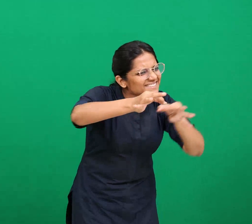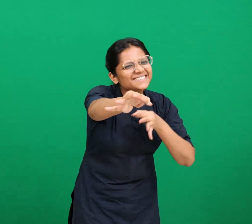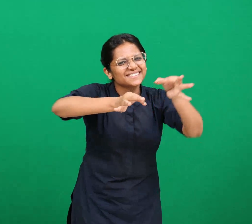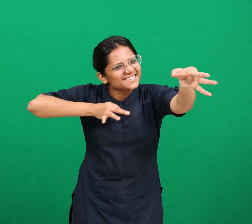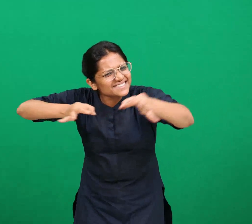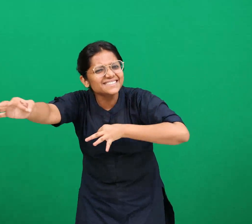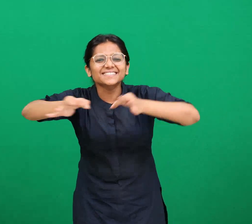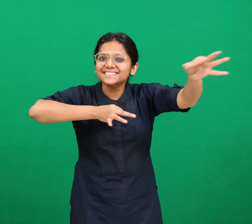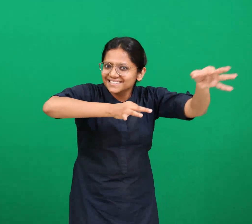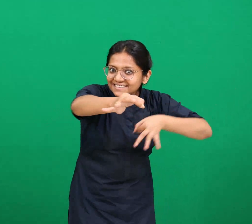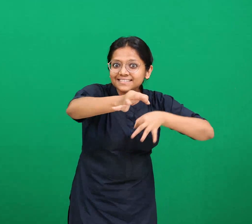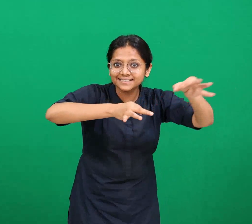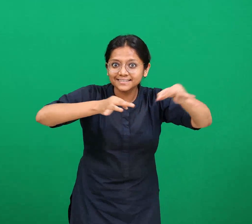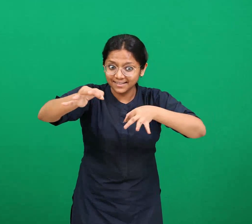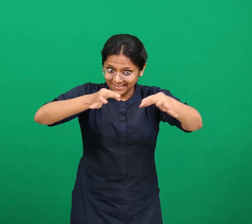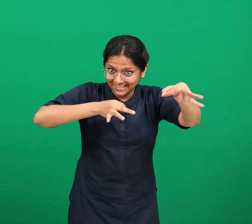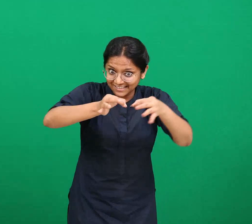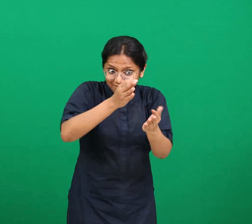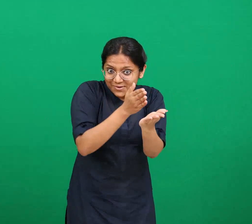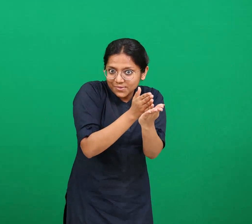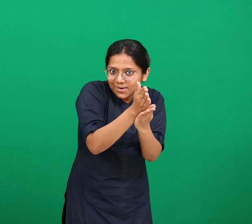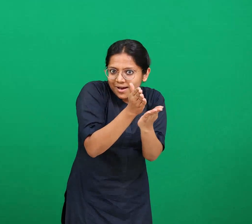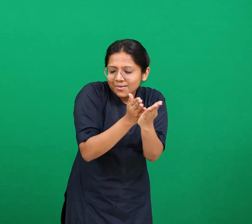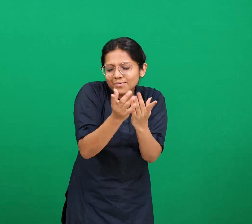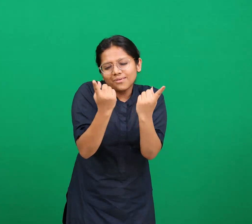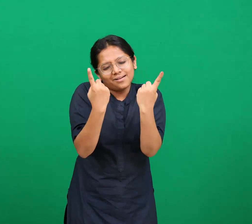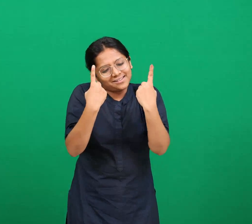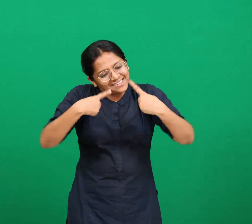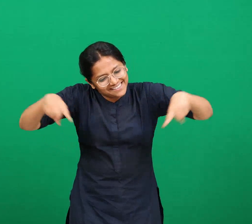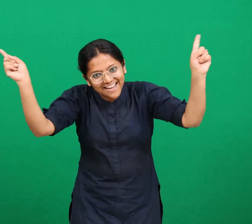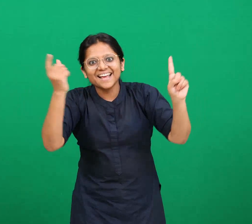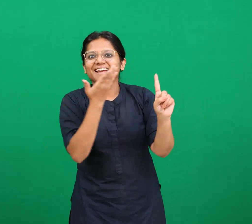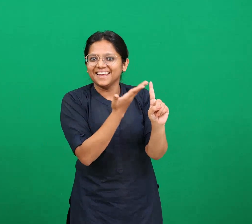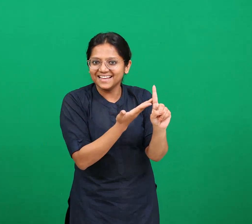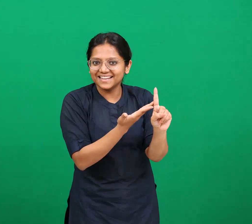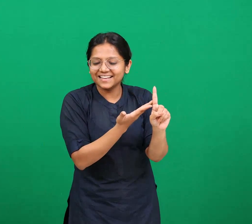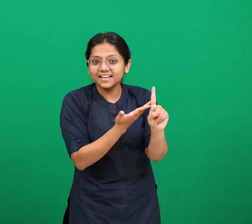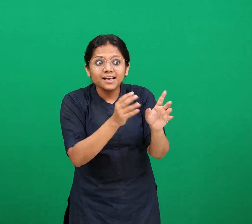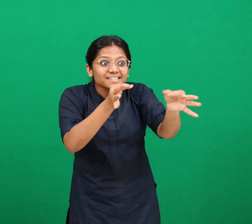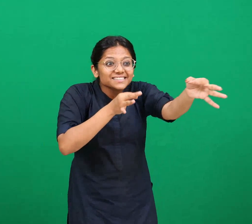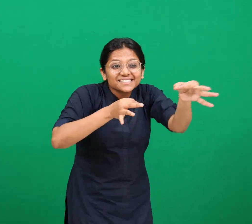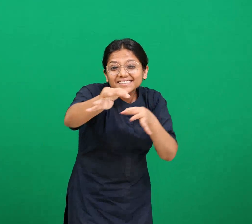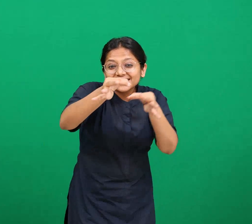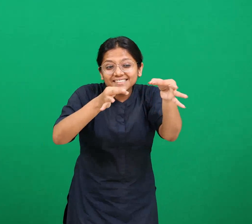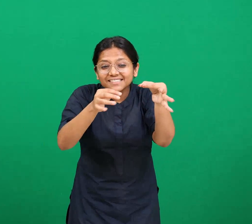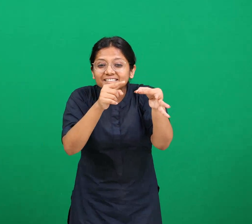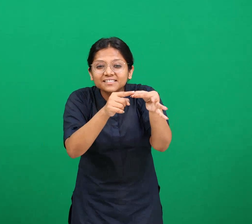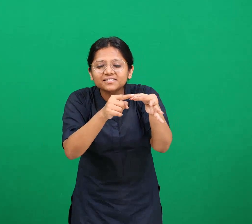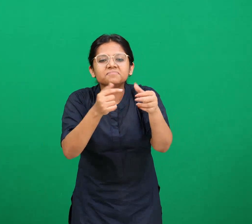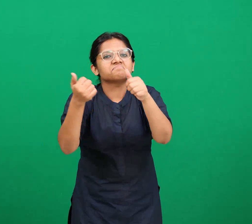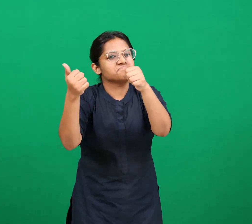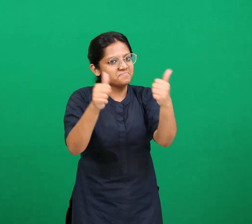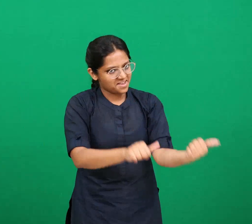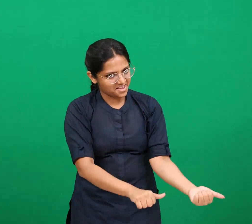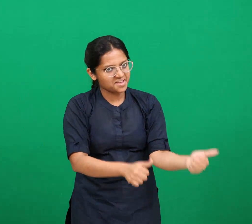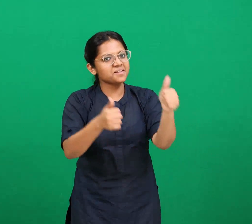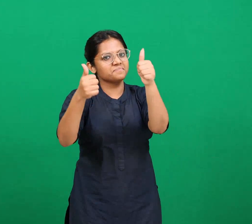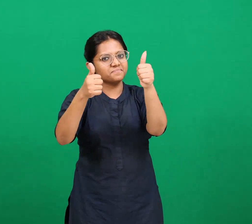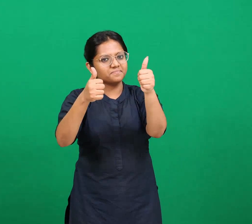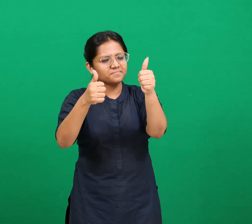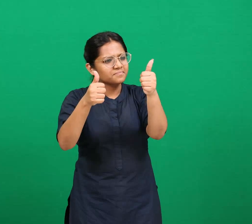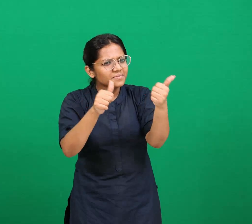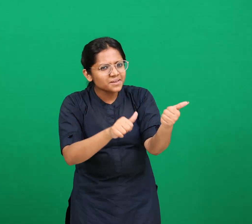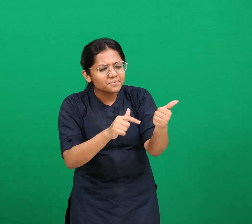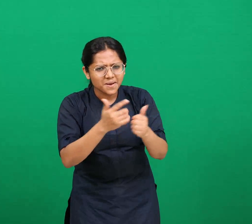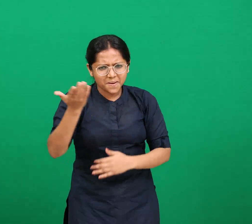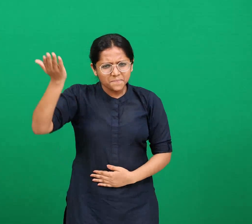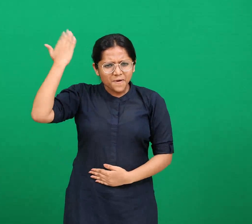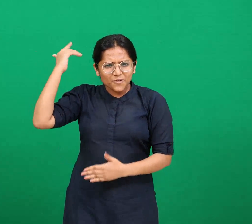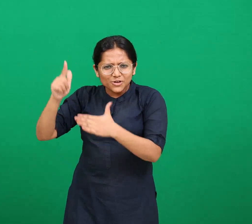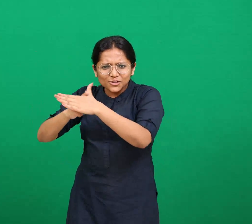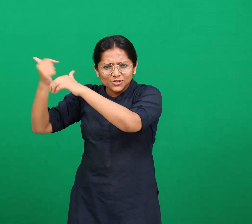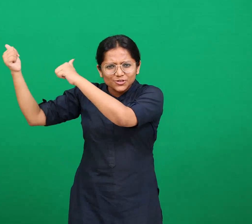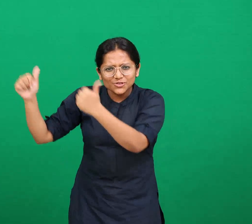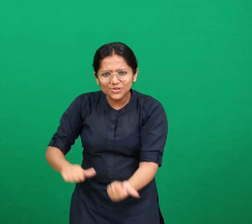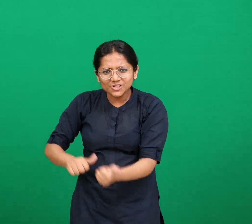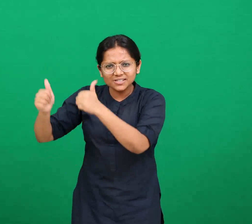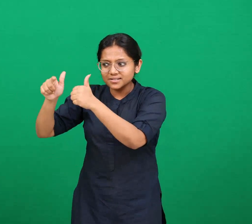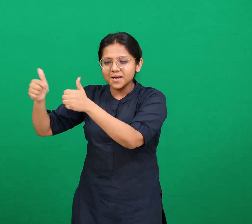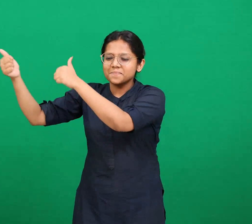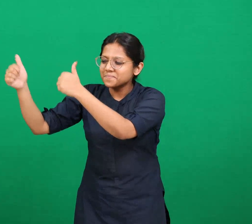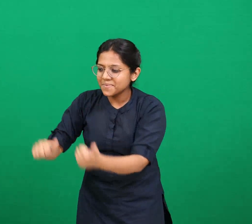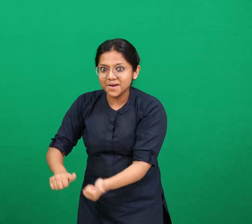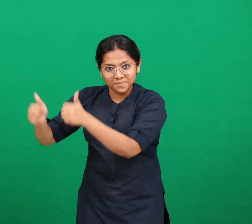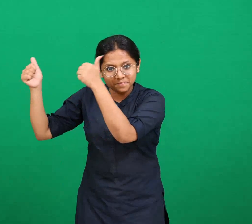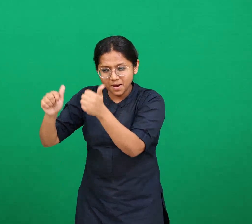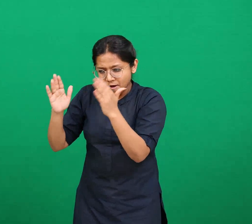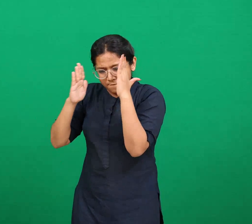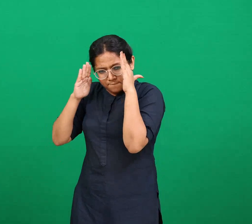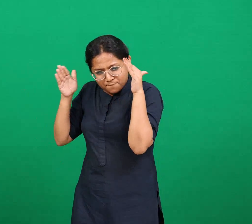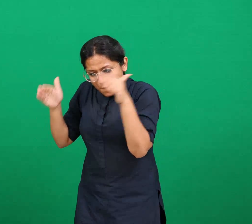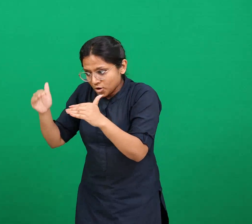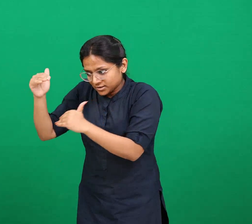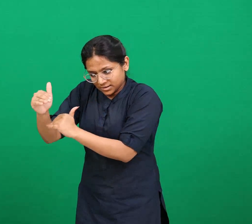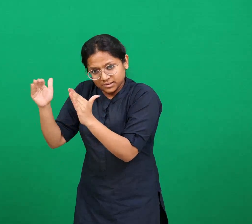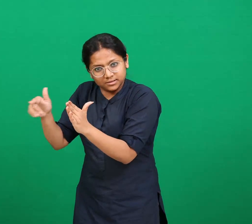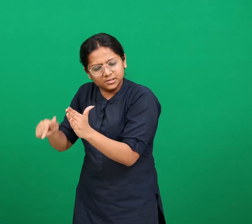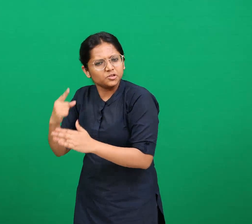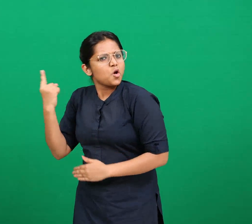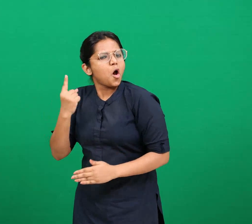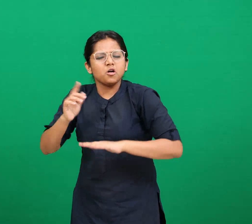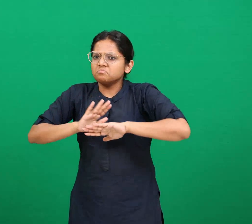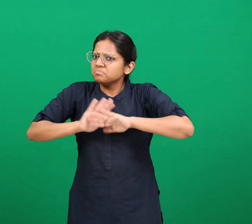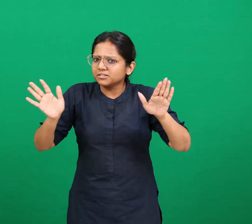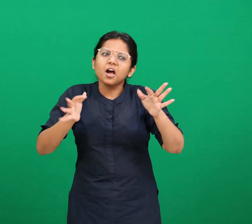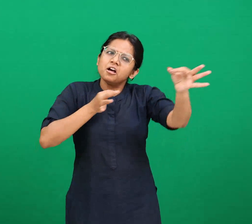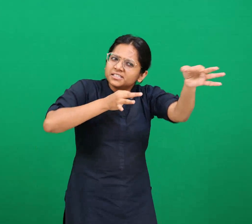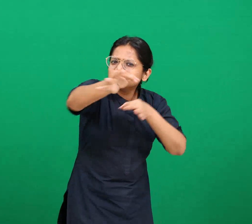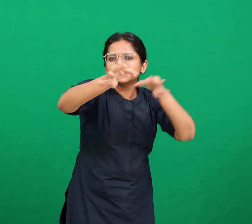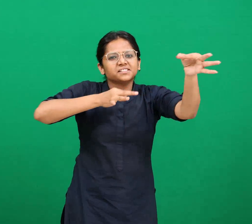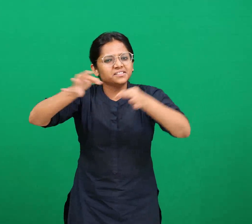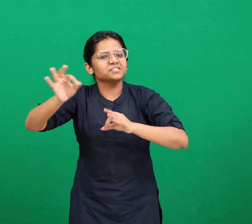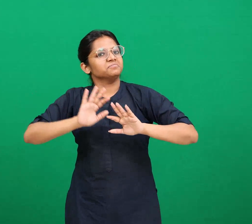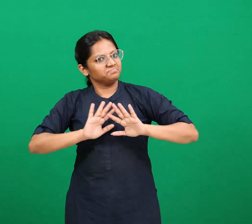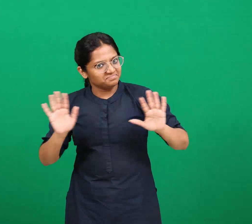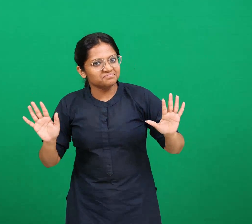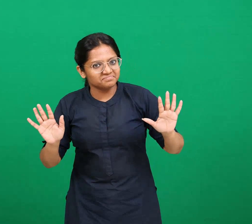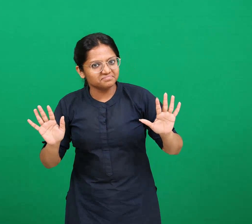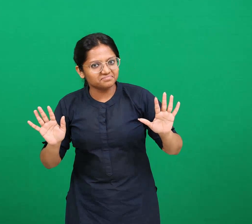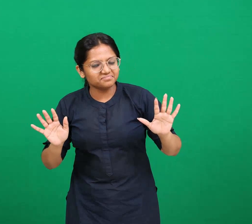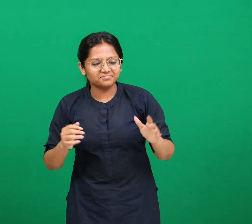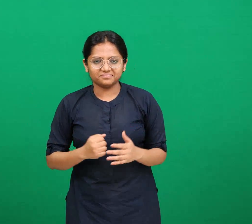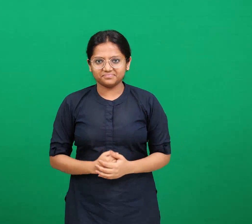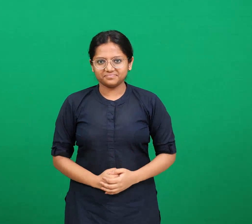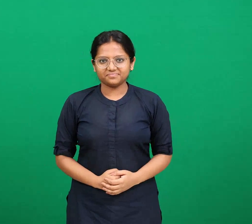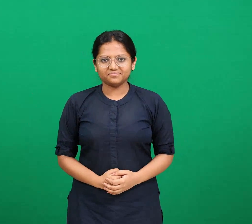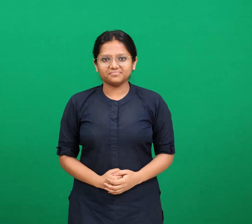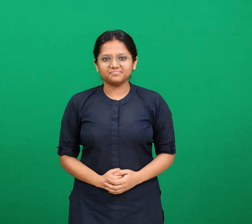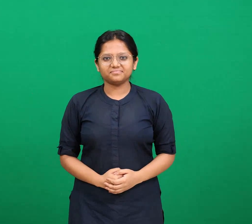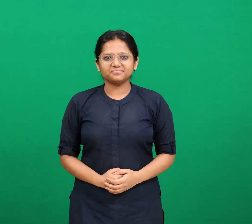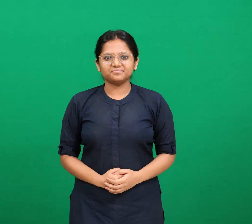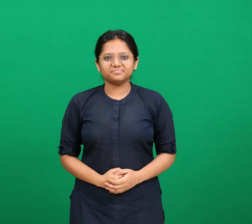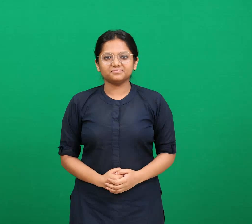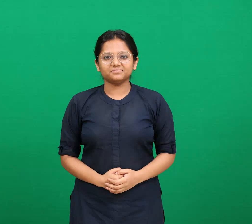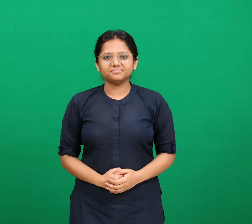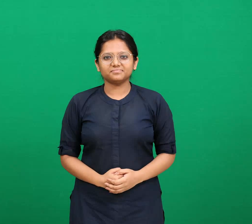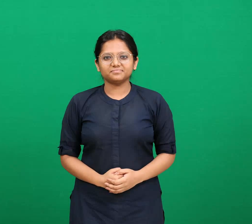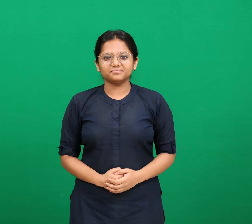He spoke and taught accurately about Jesus, though he knew only the baptism of John.